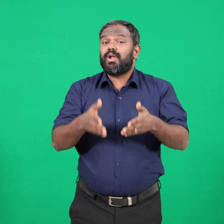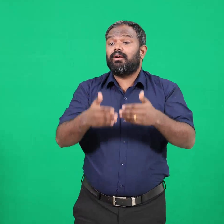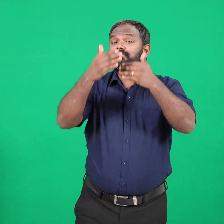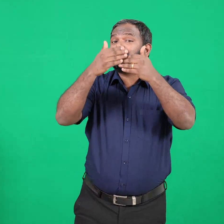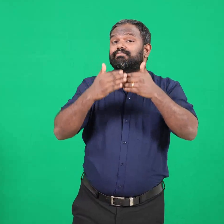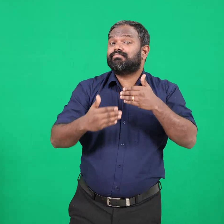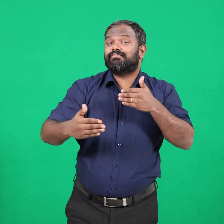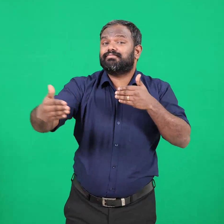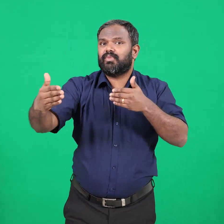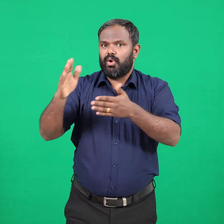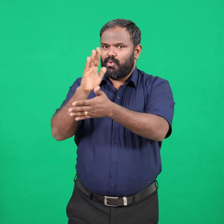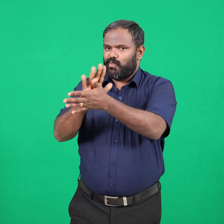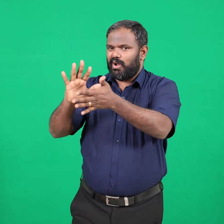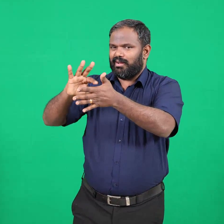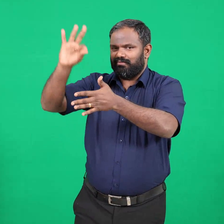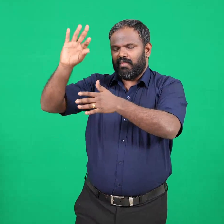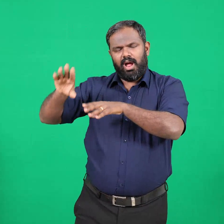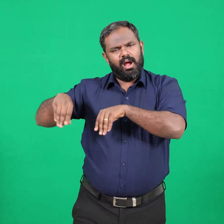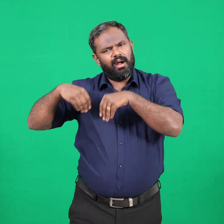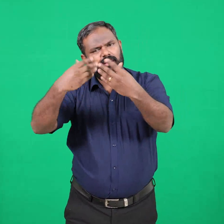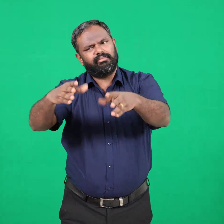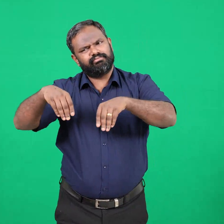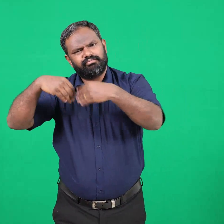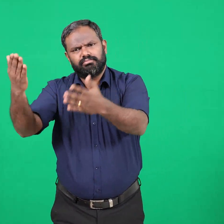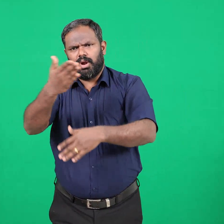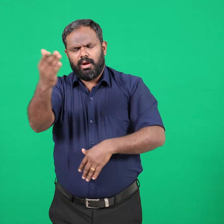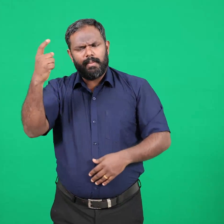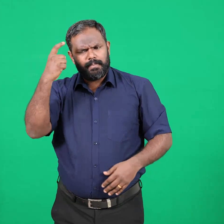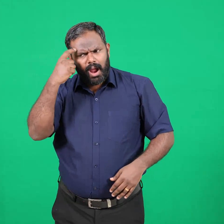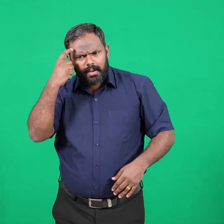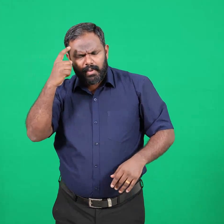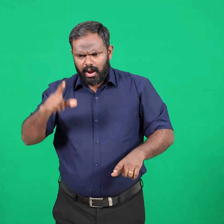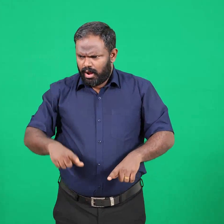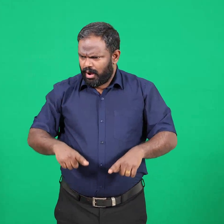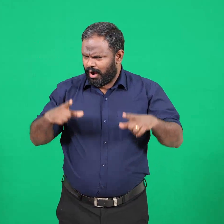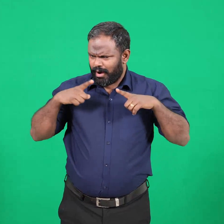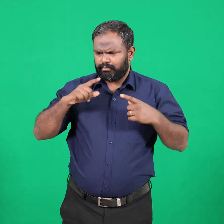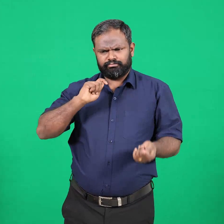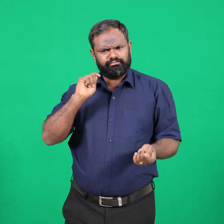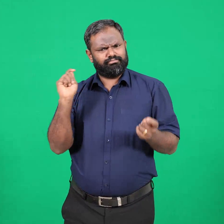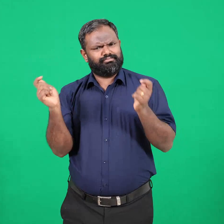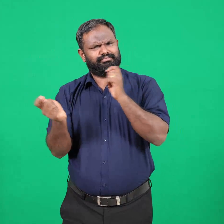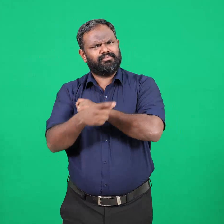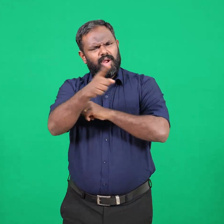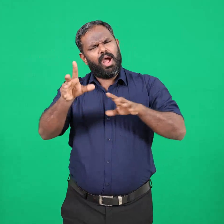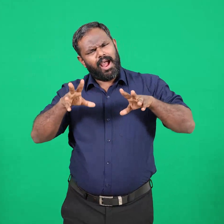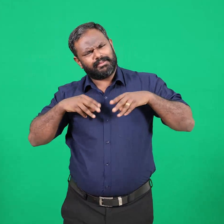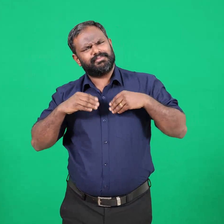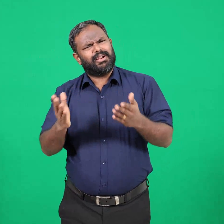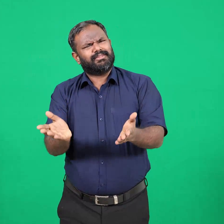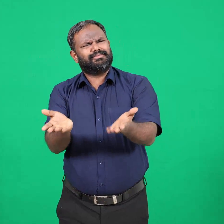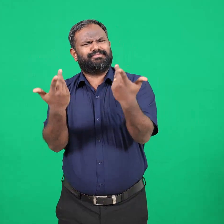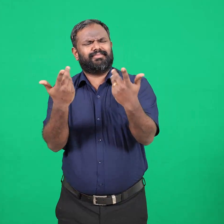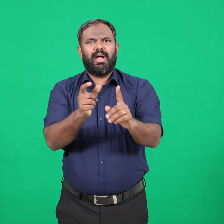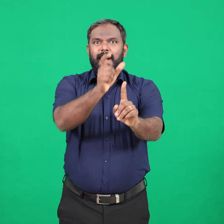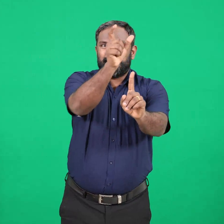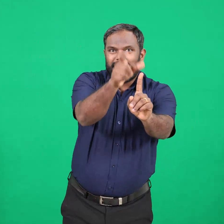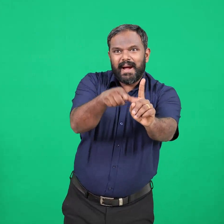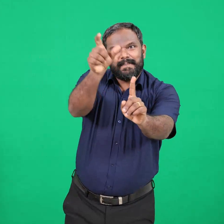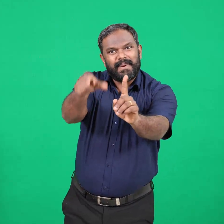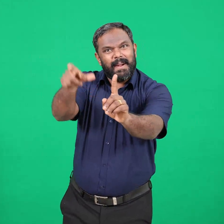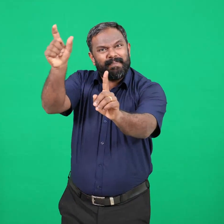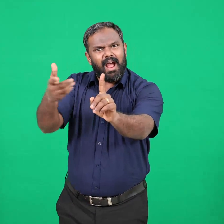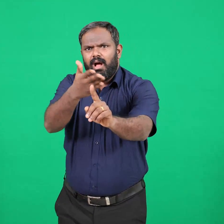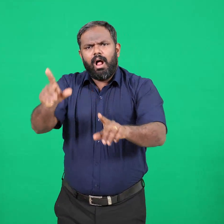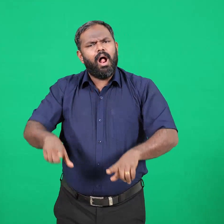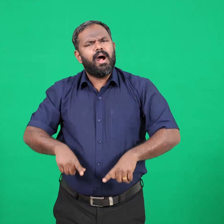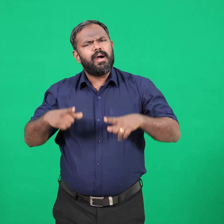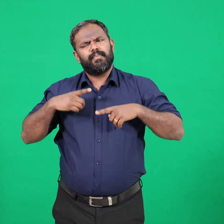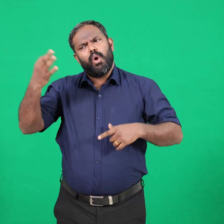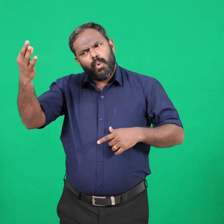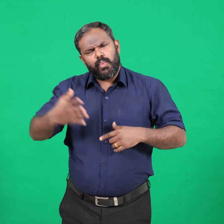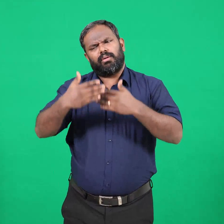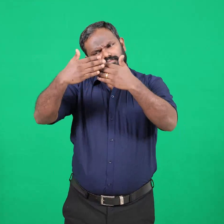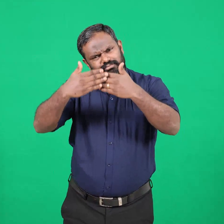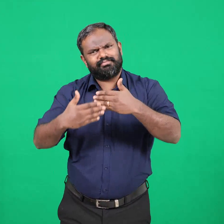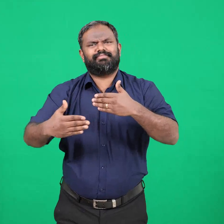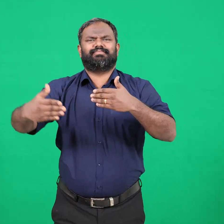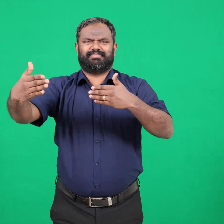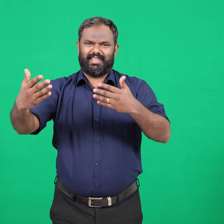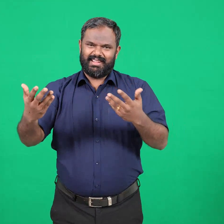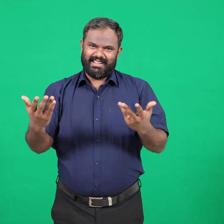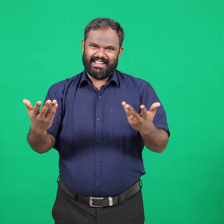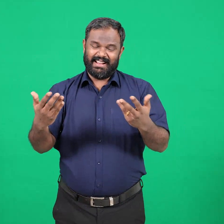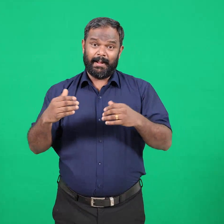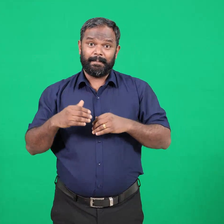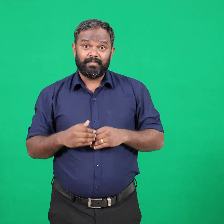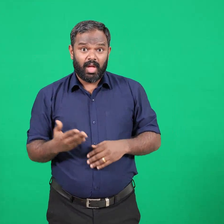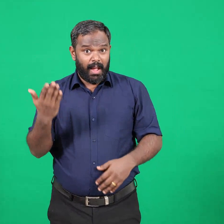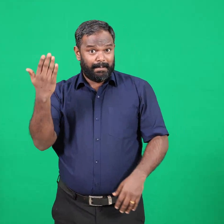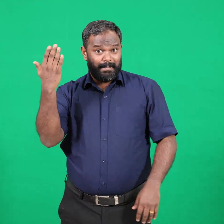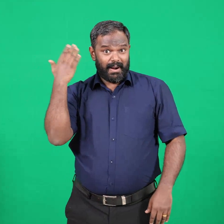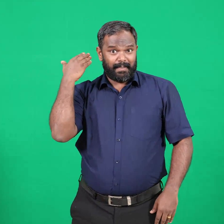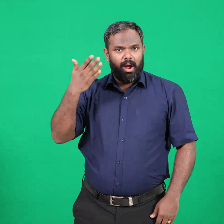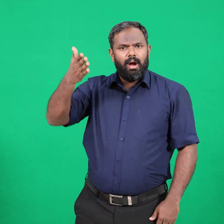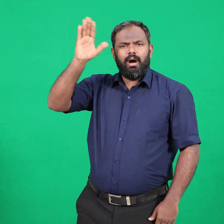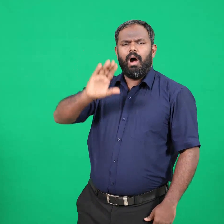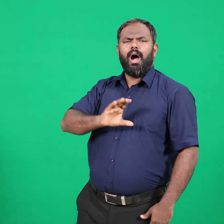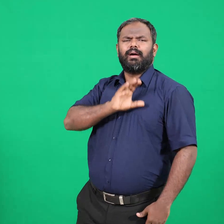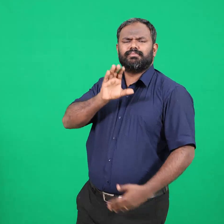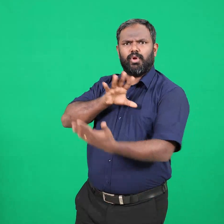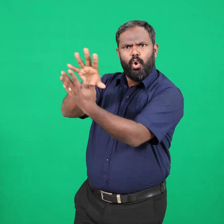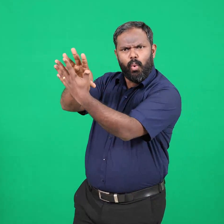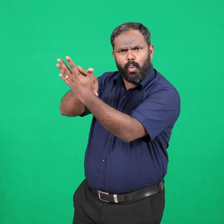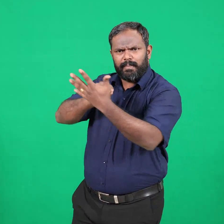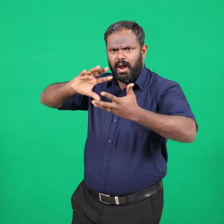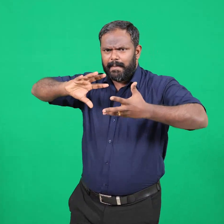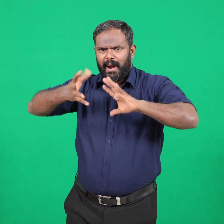to be renewed in the spirit of your minds;